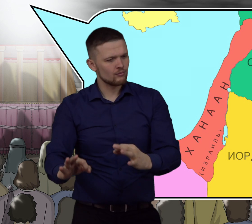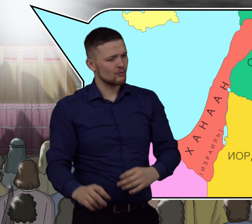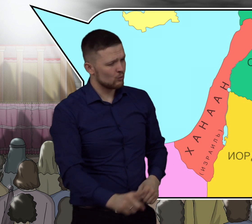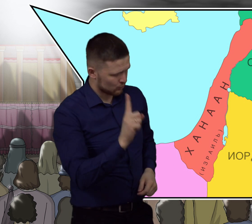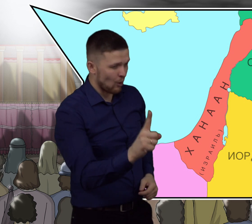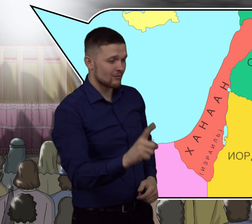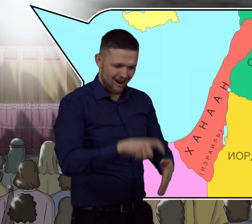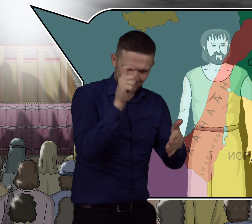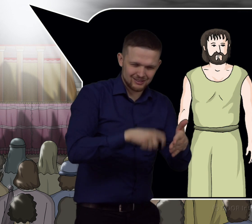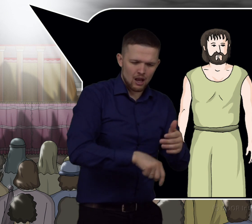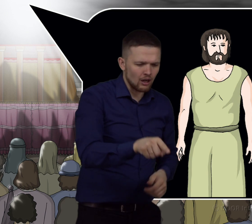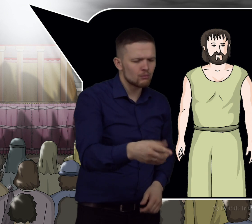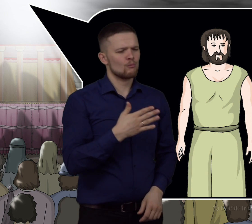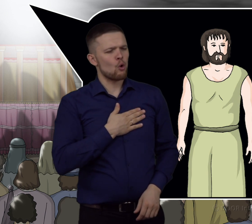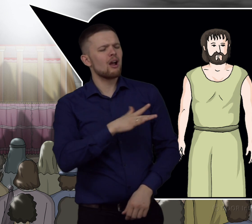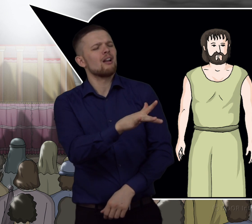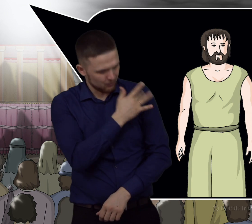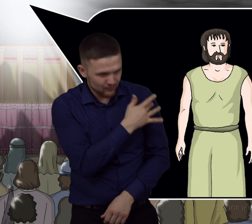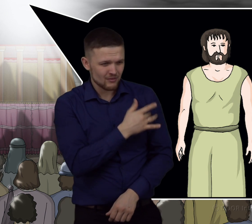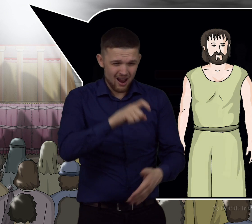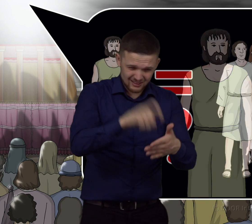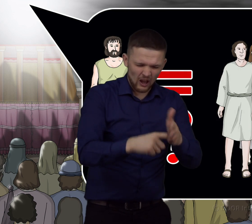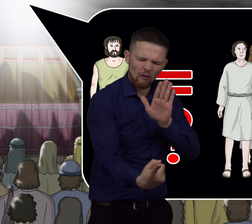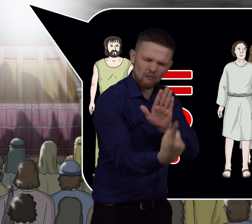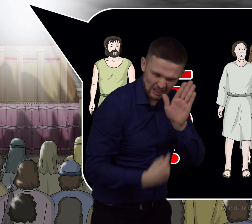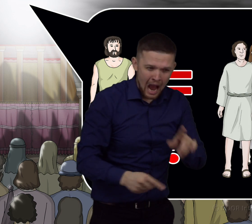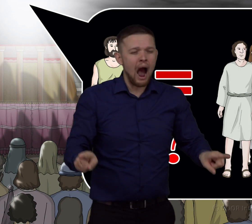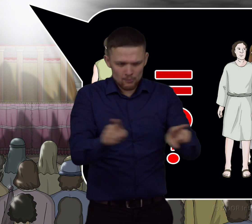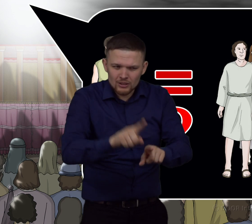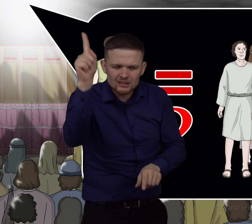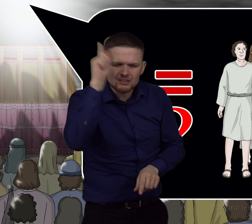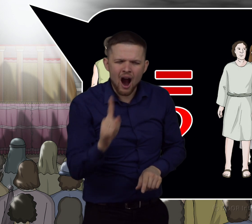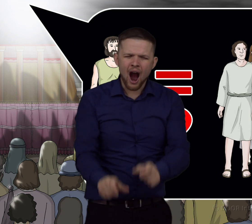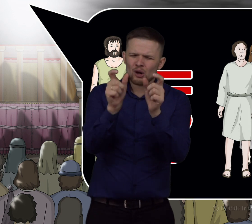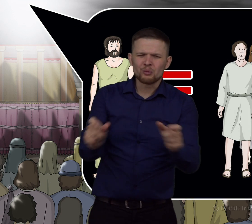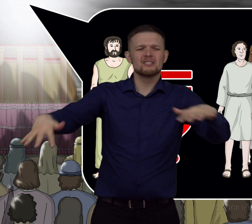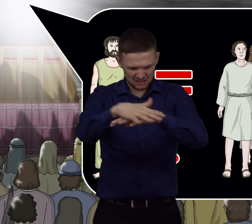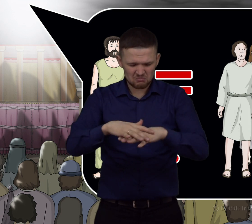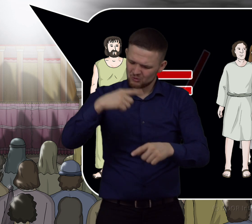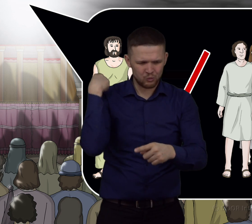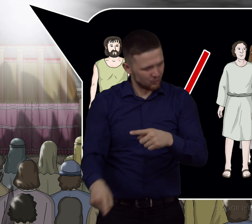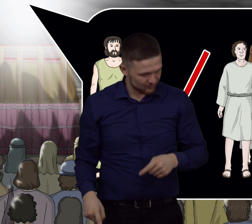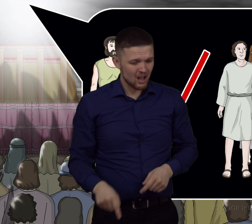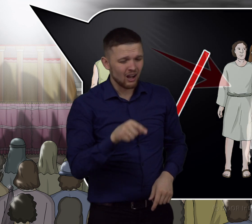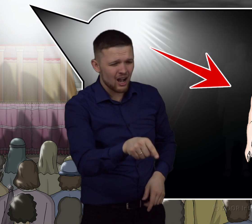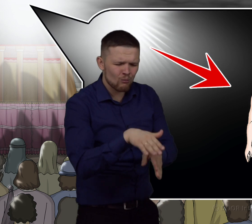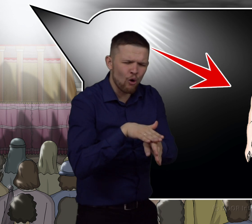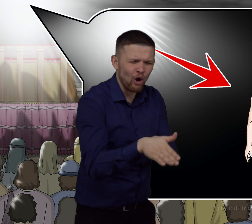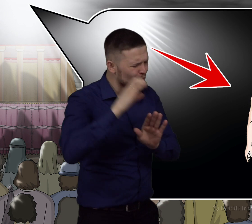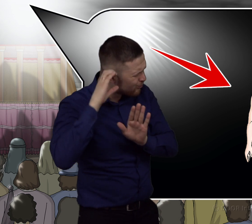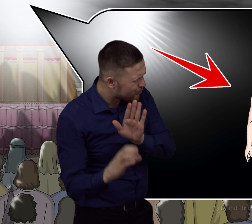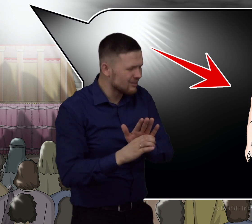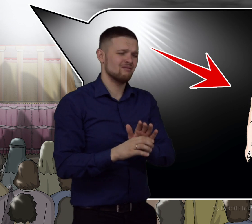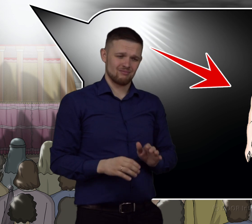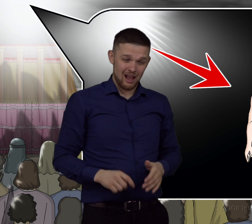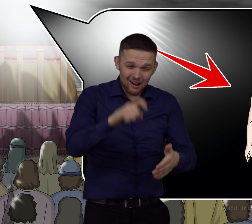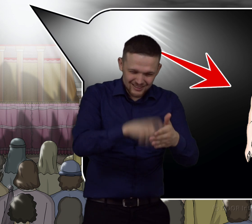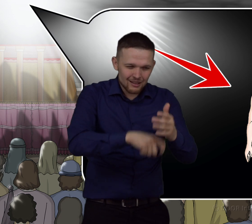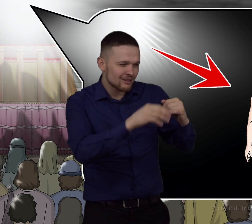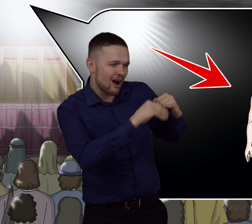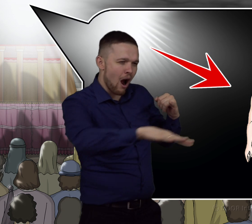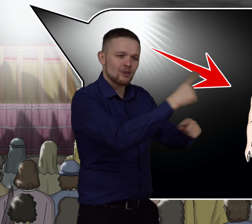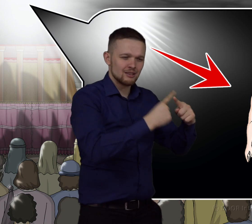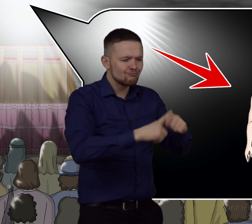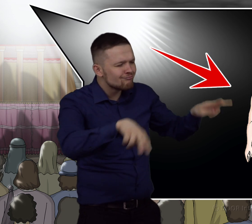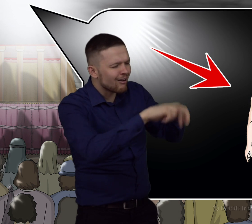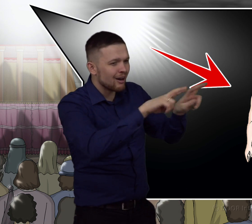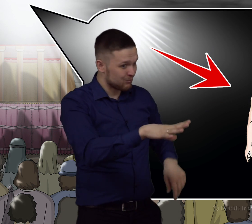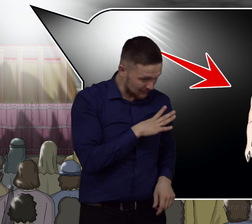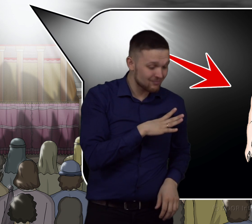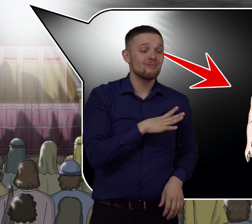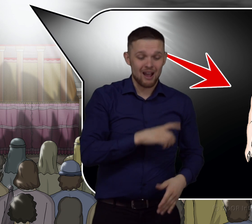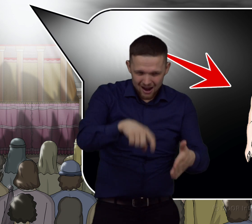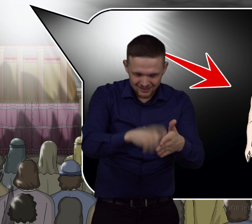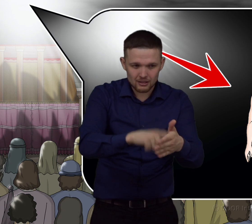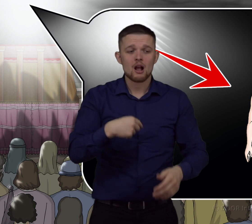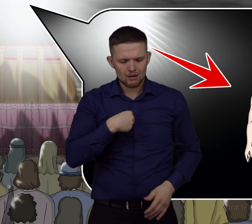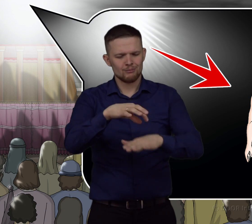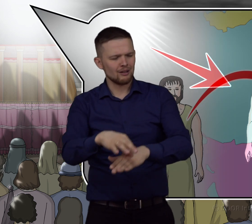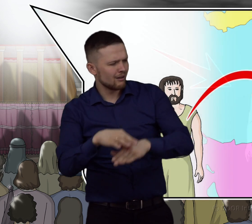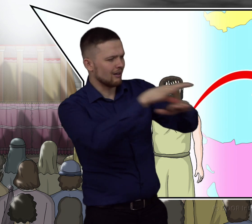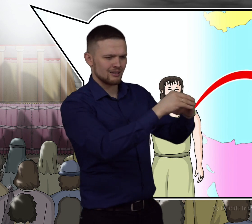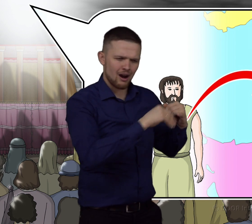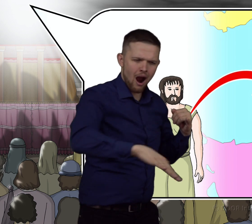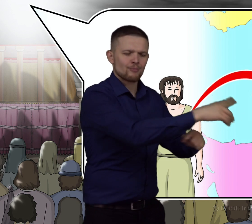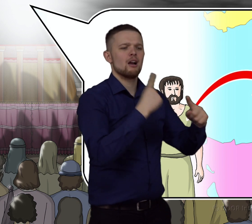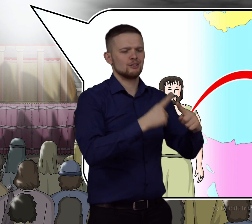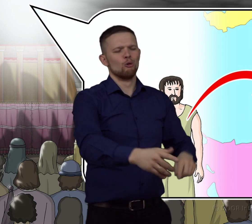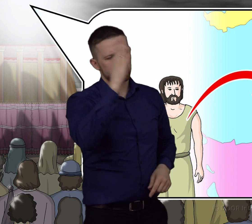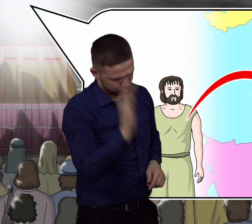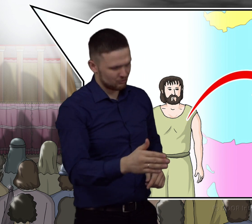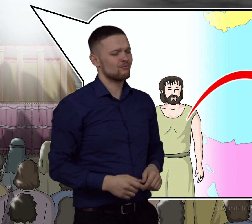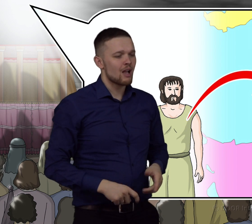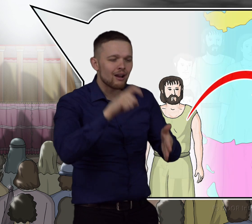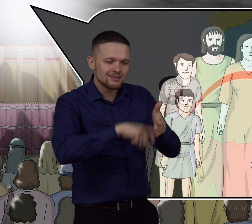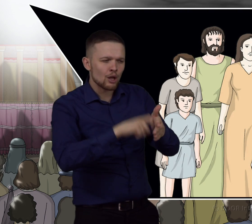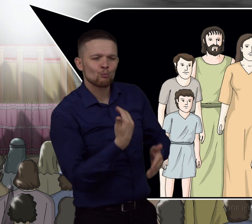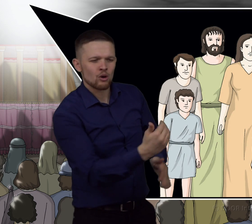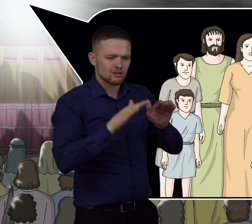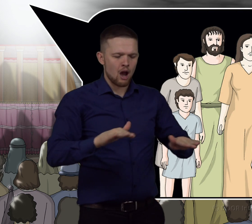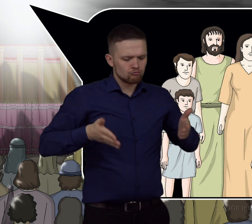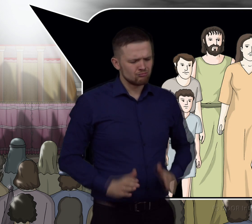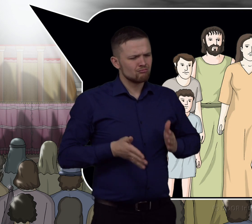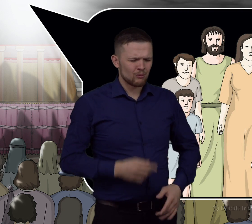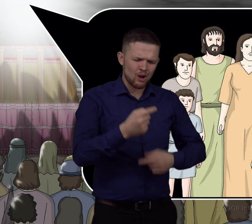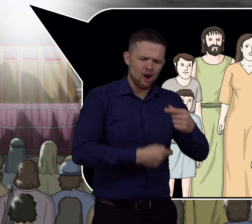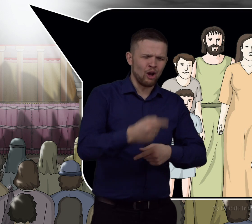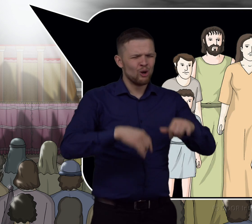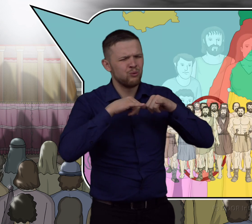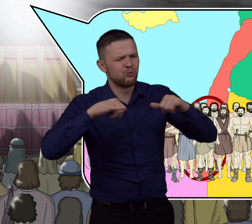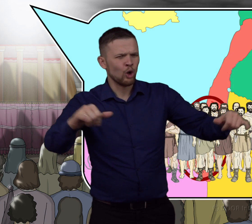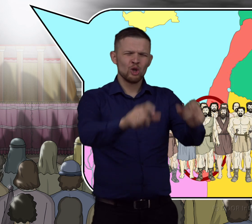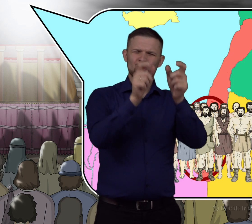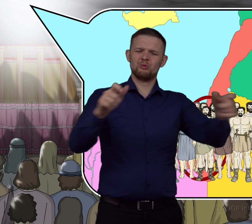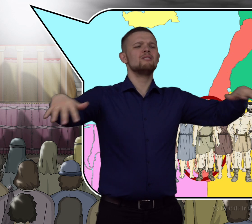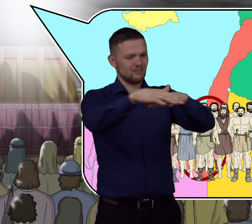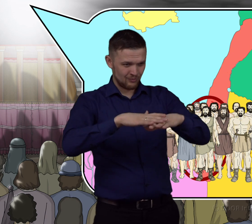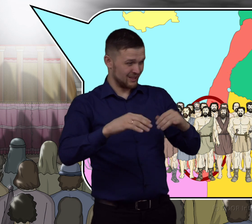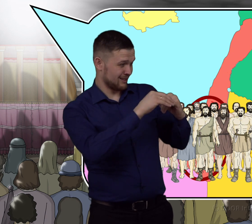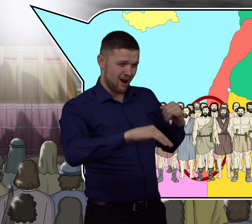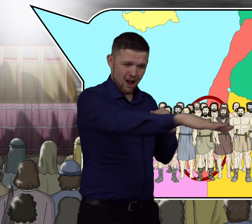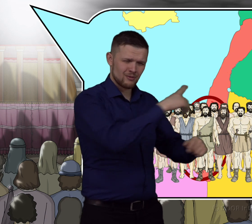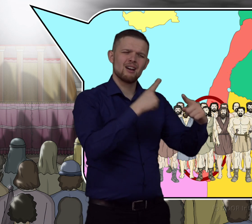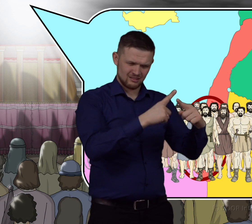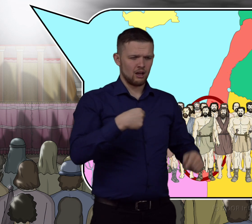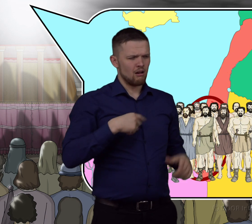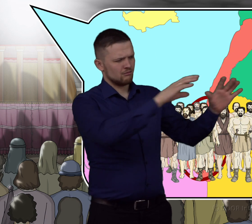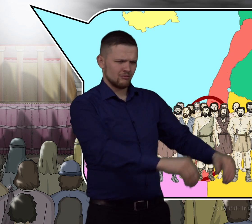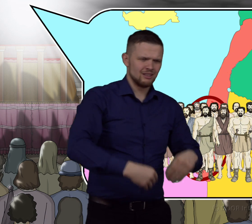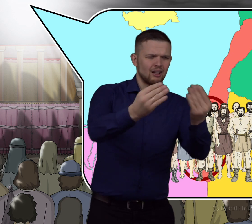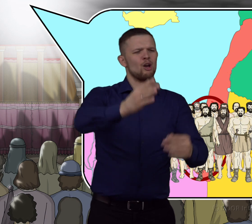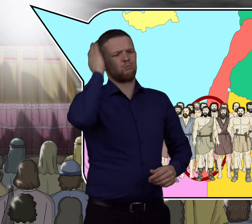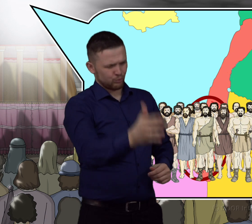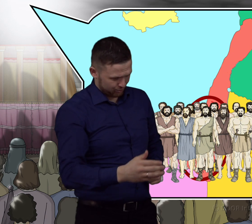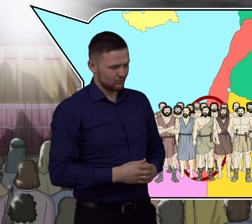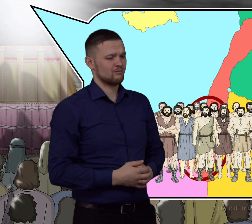But because My servant Caleb has a different spirit and has followed Me wholeheartedly, I will bring him into the land he has entered, and his descendants will inherit it.